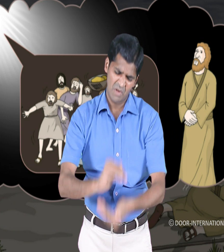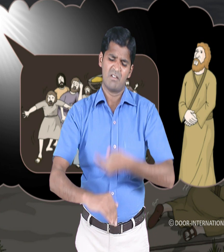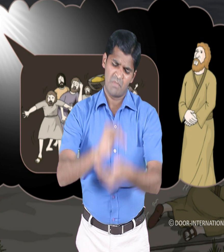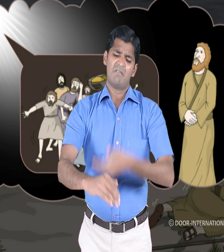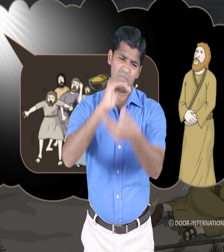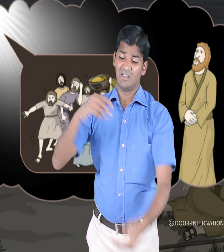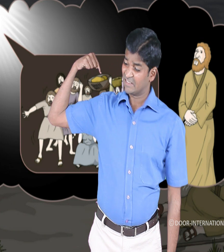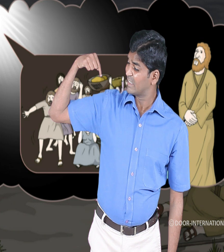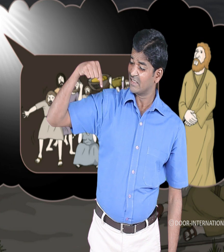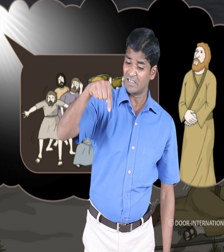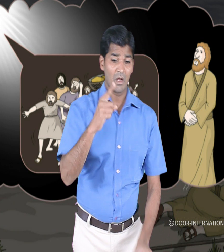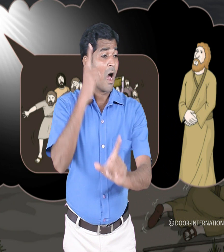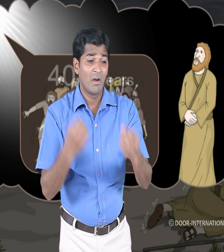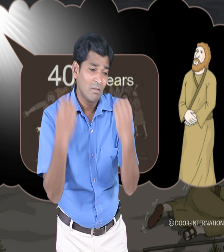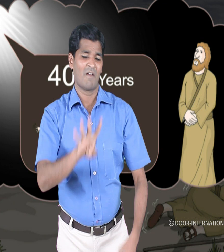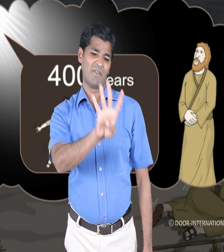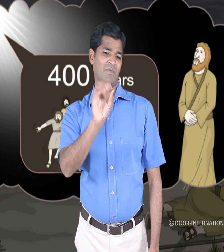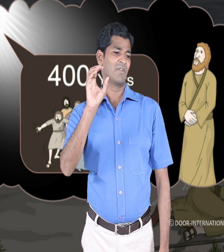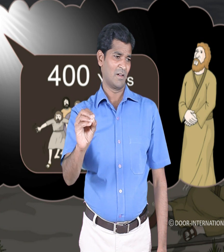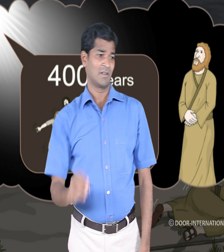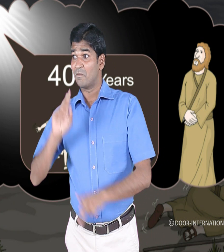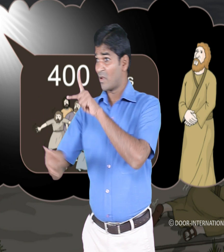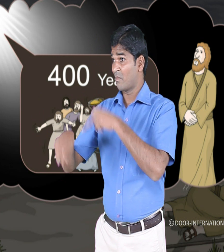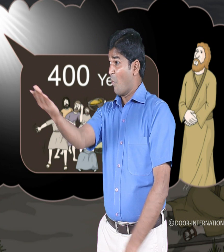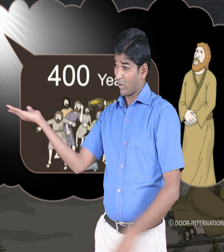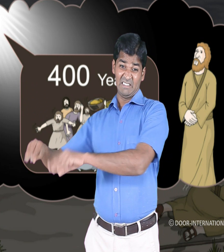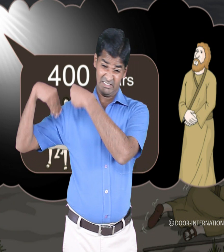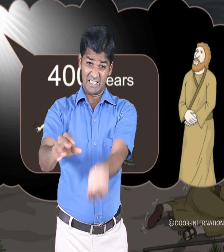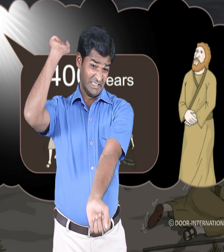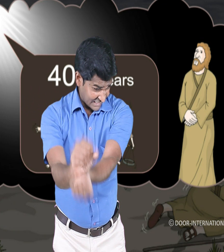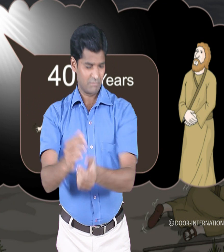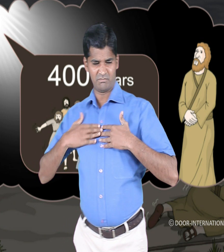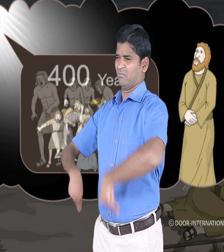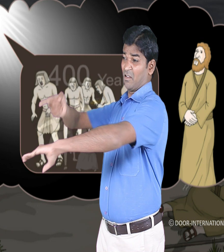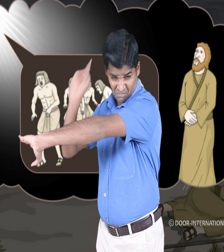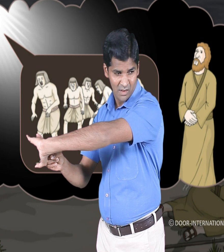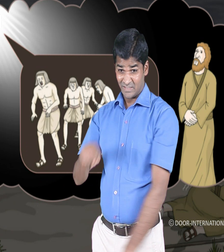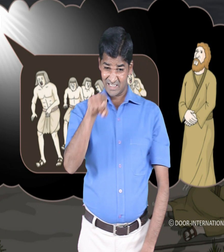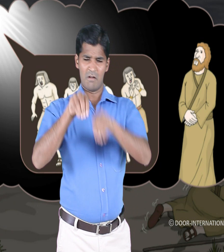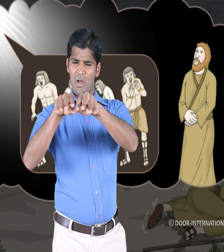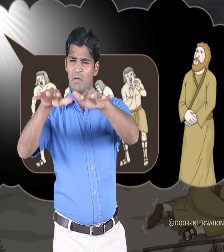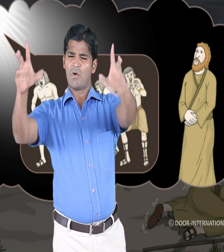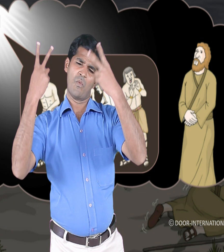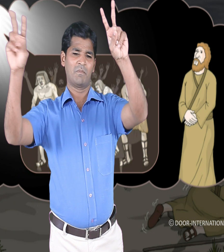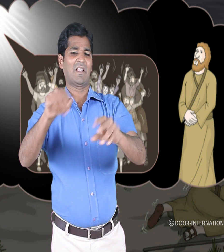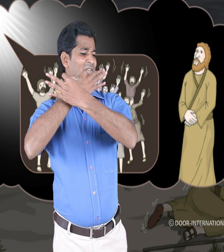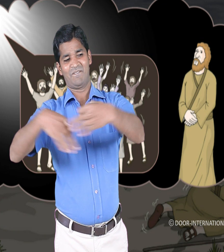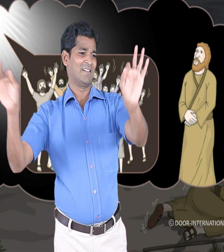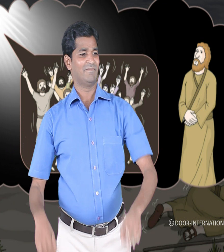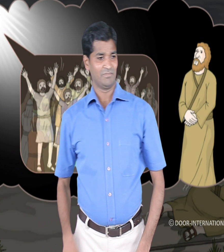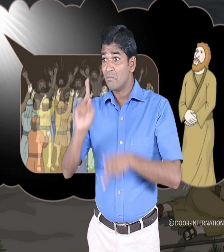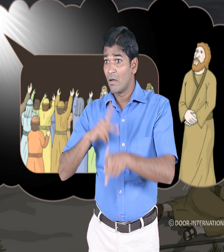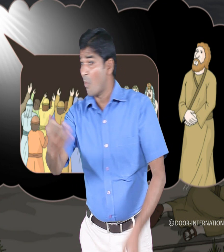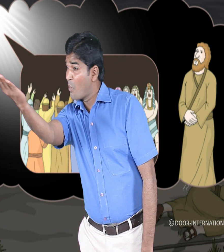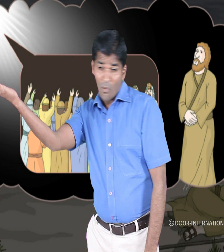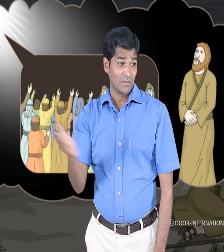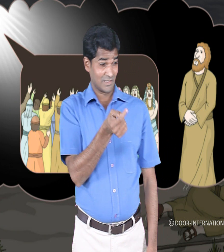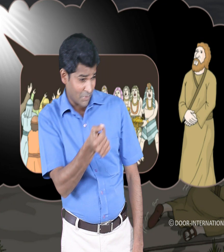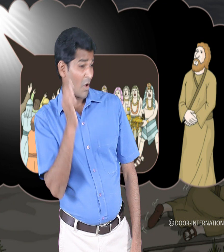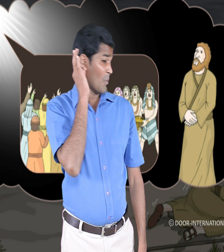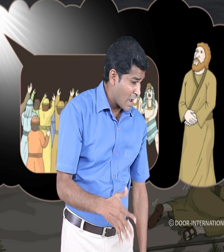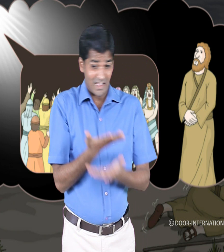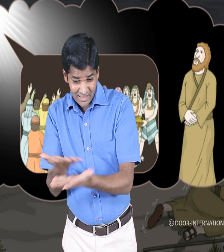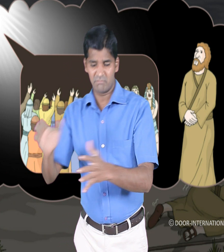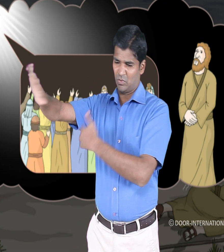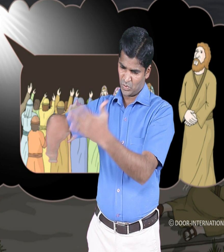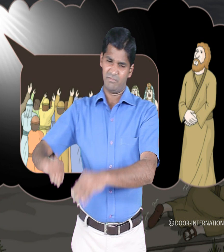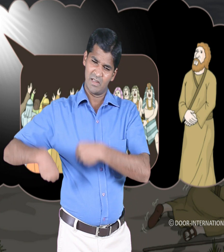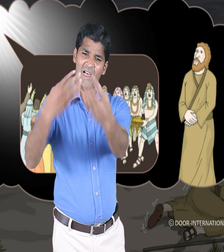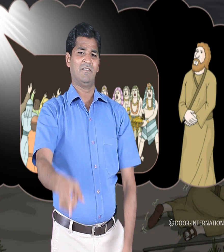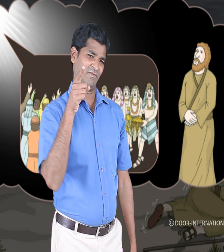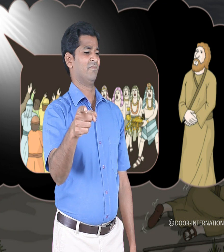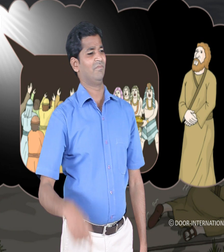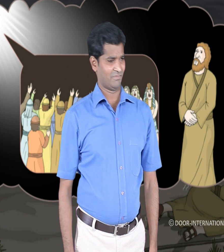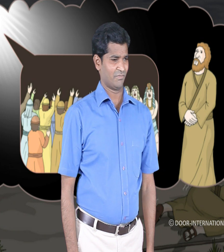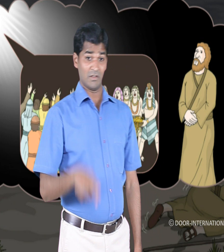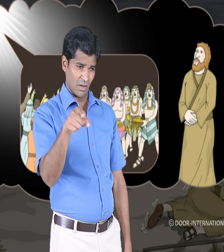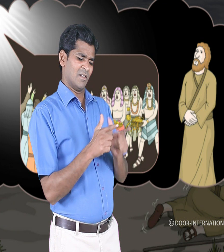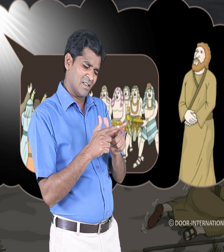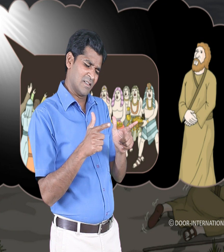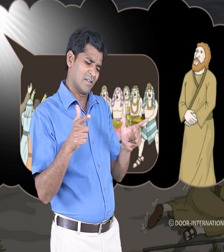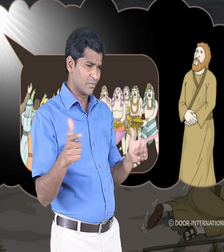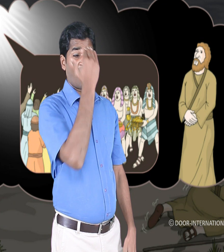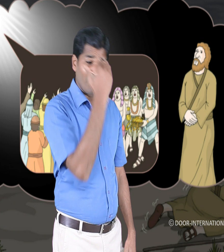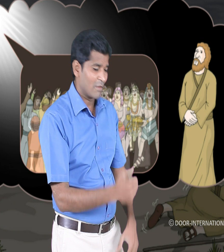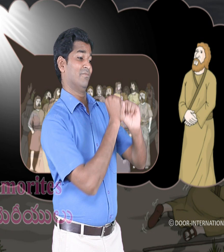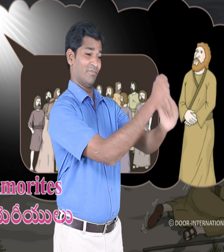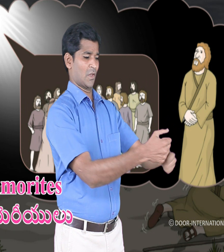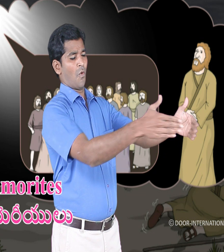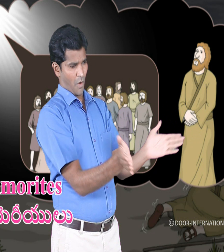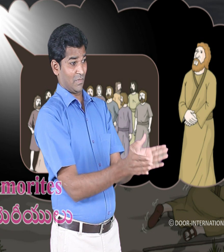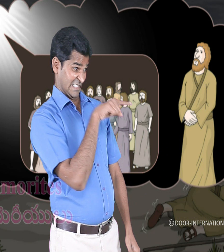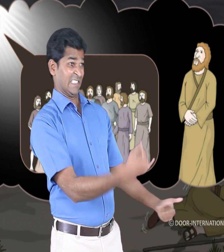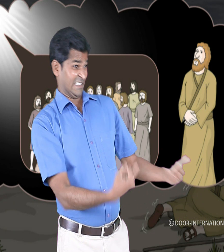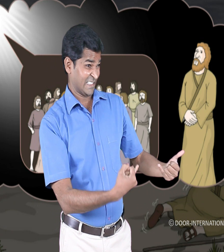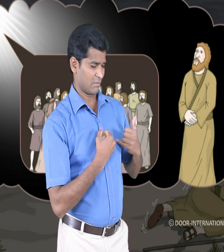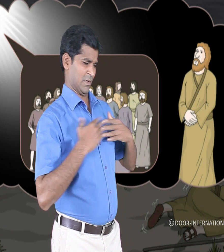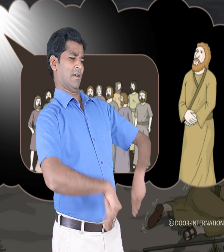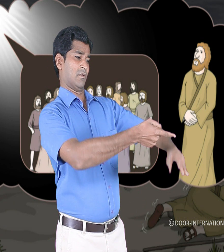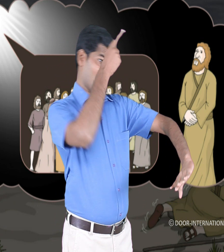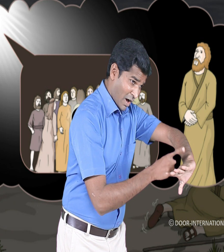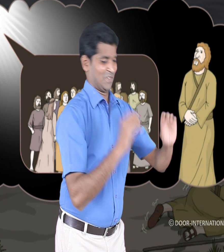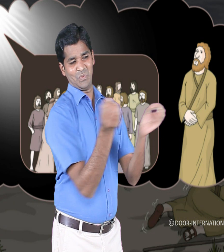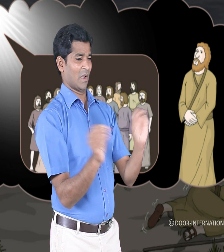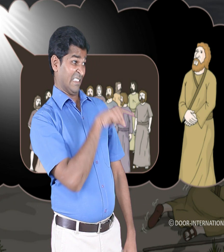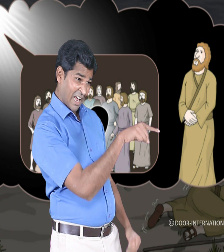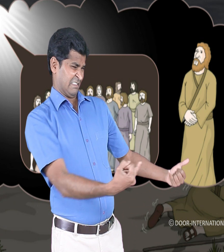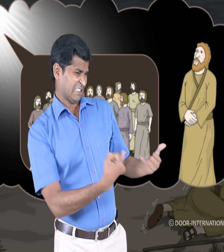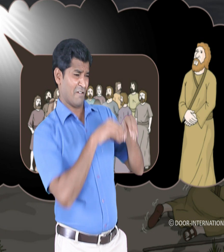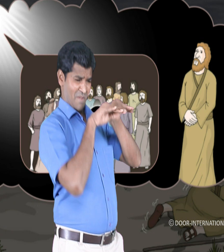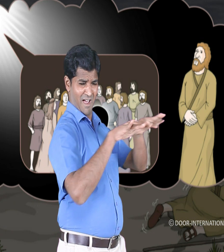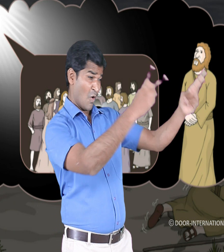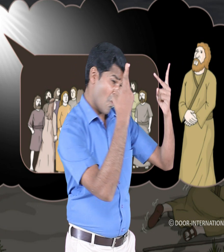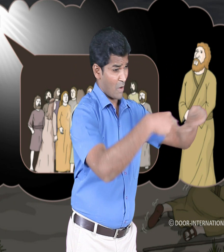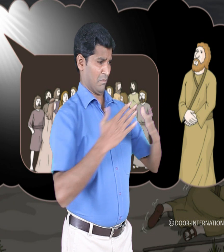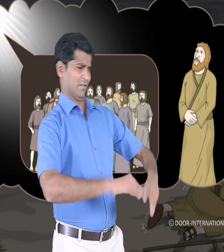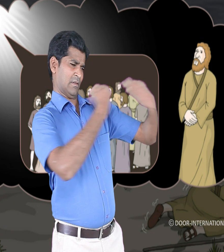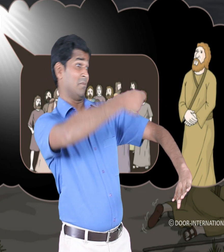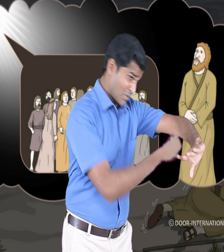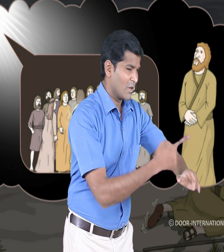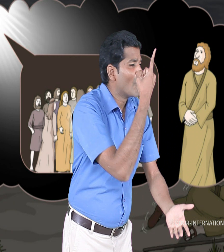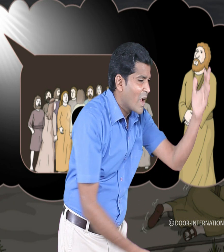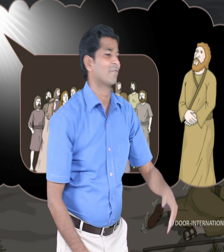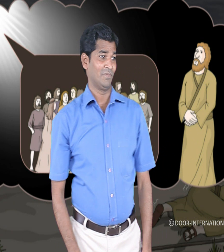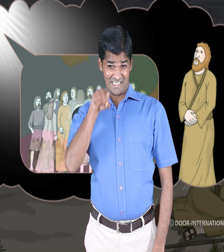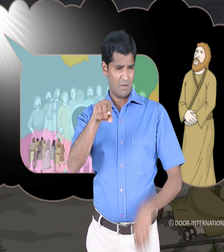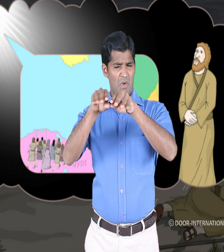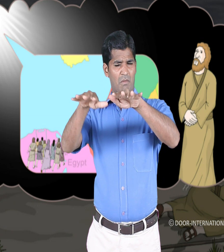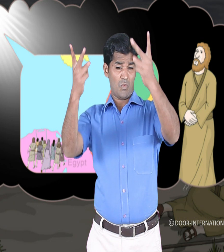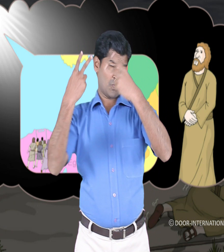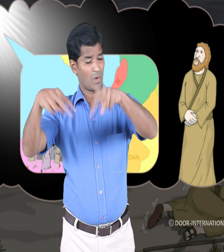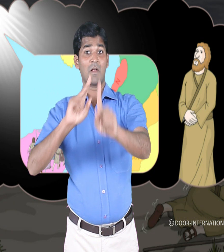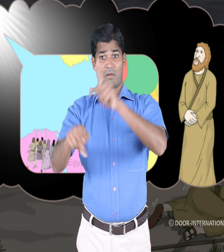But I will judge the nation they serve as slaves, and afterward they will depart with many possessions. You, however, will go to your fathers in peace and be buried at a ripe old age.